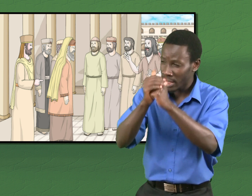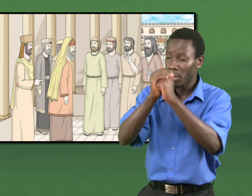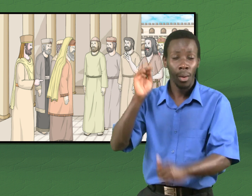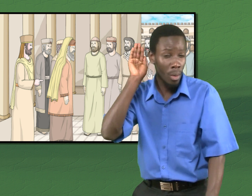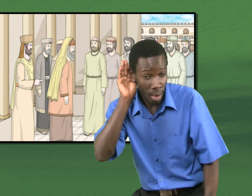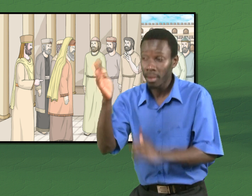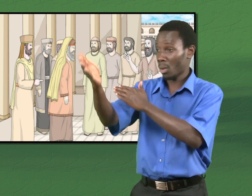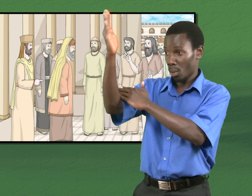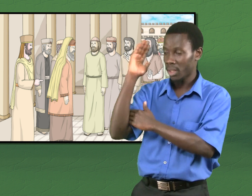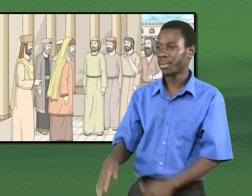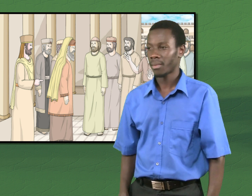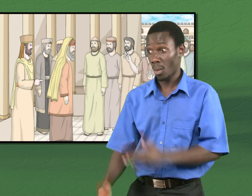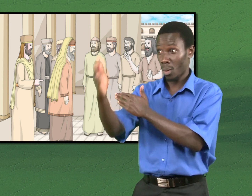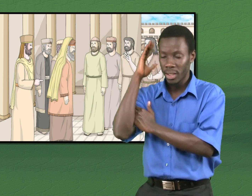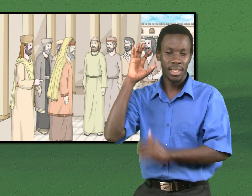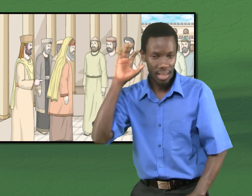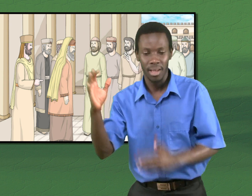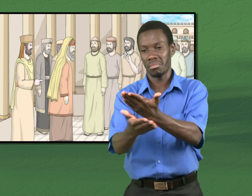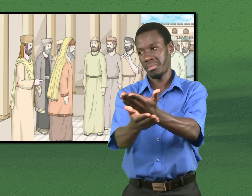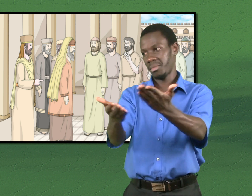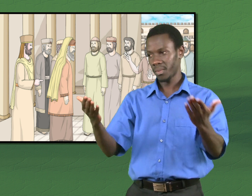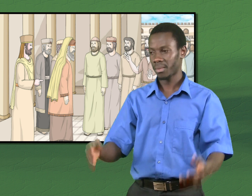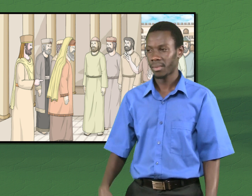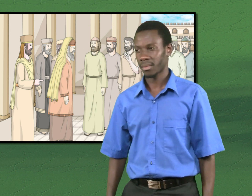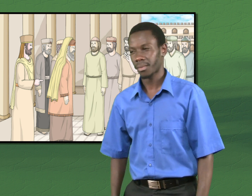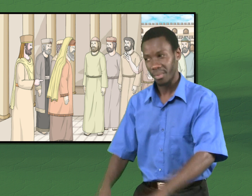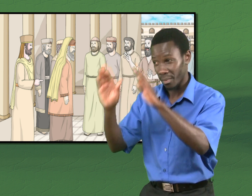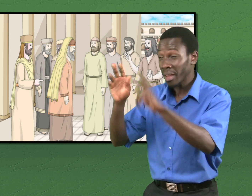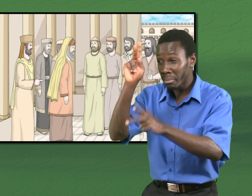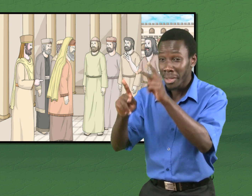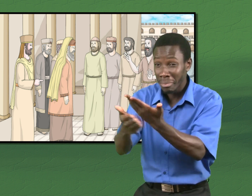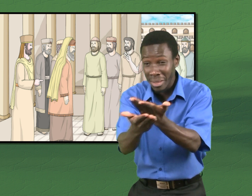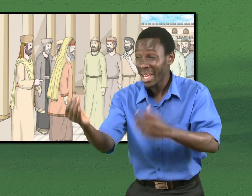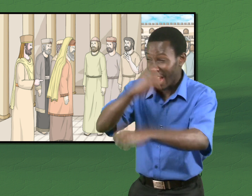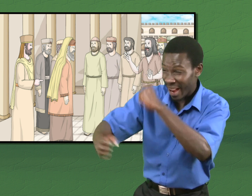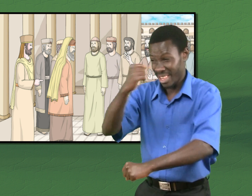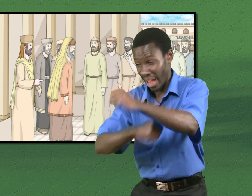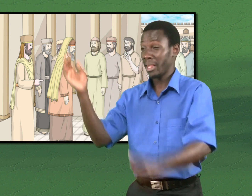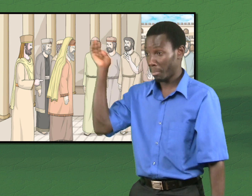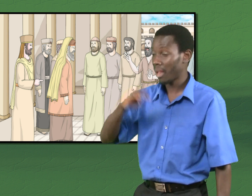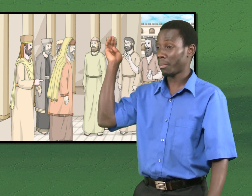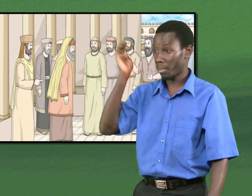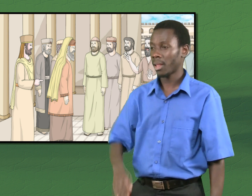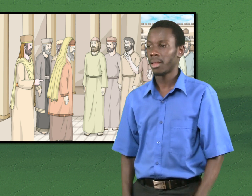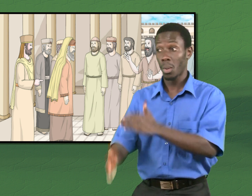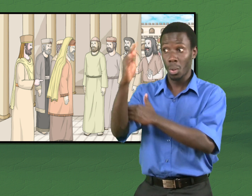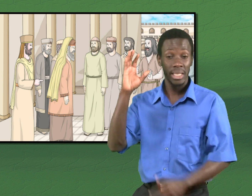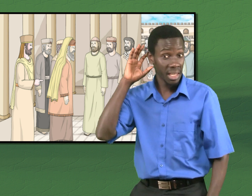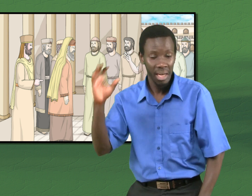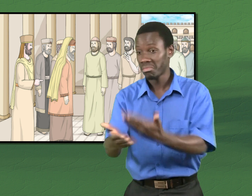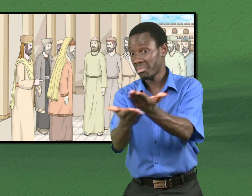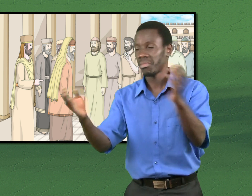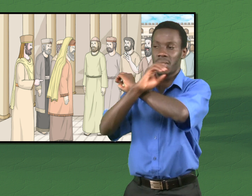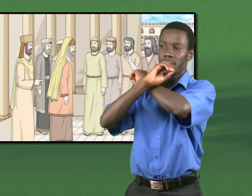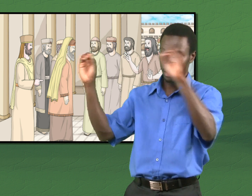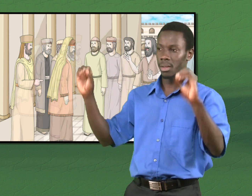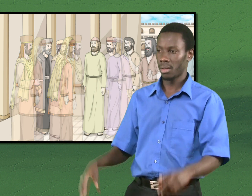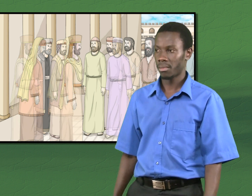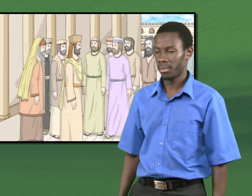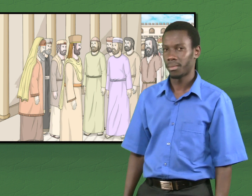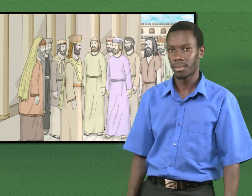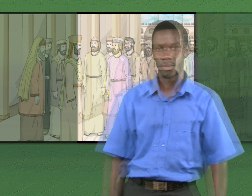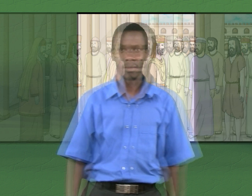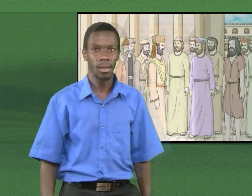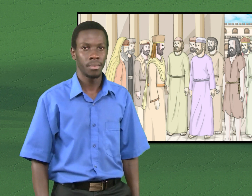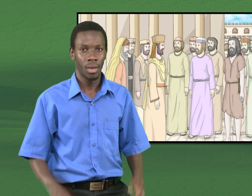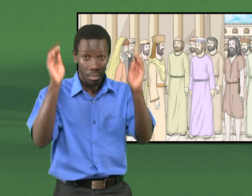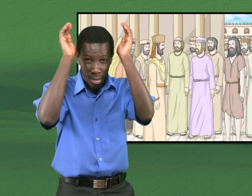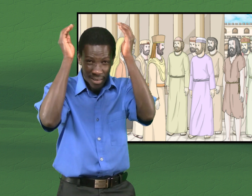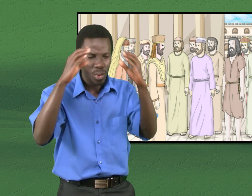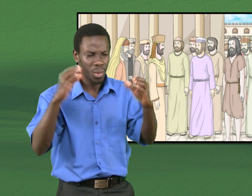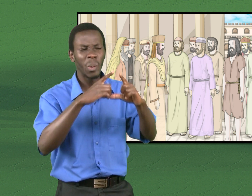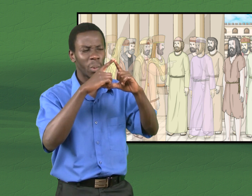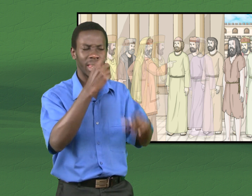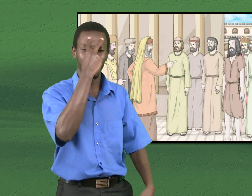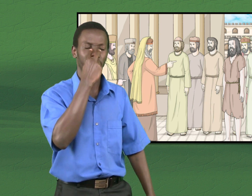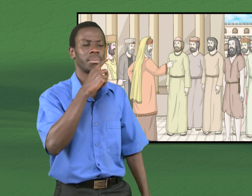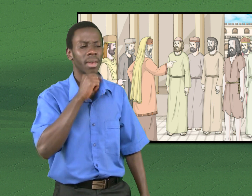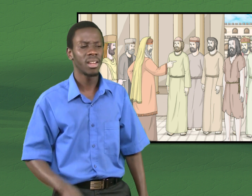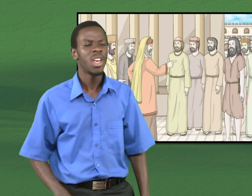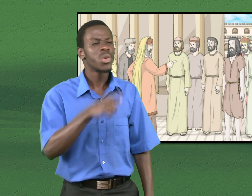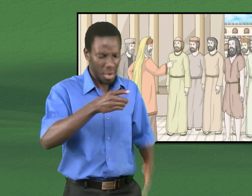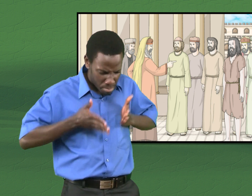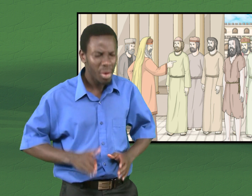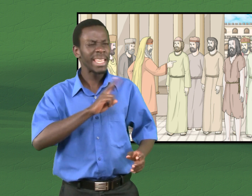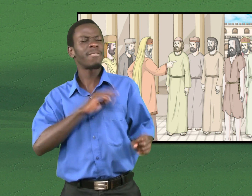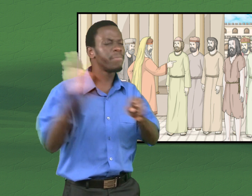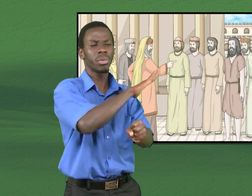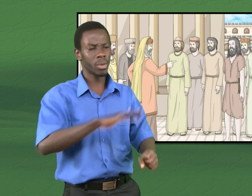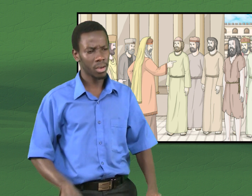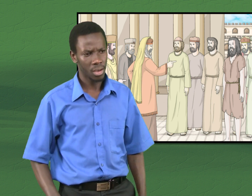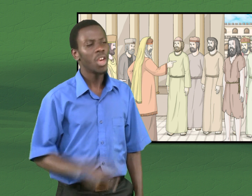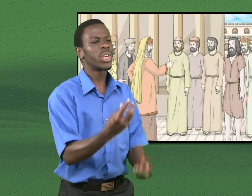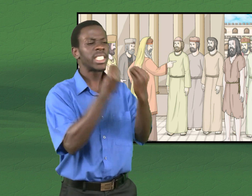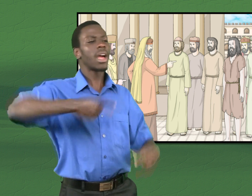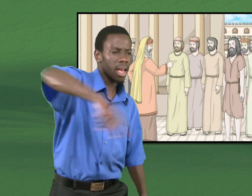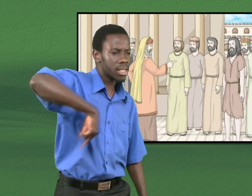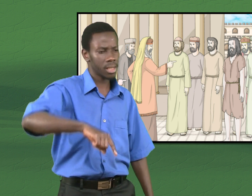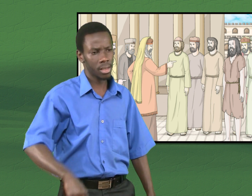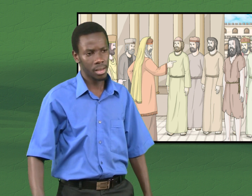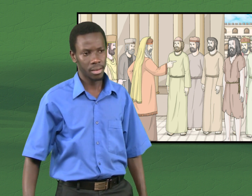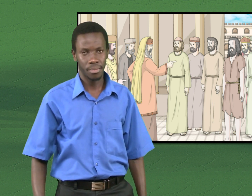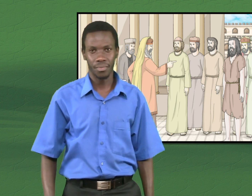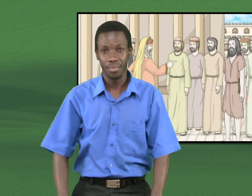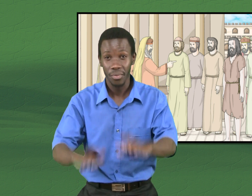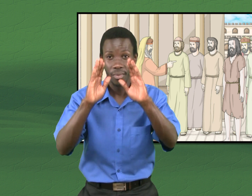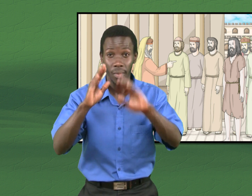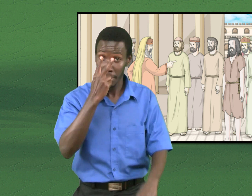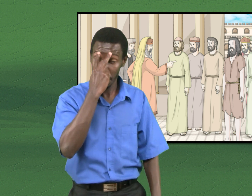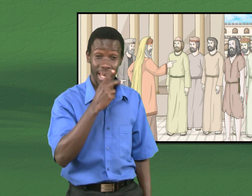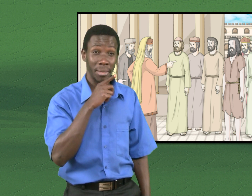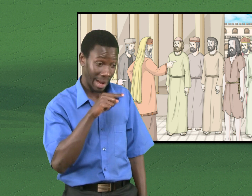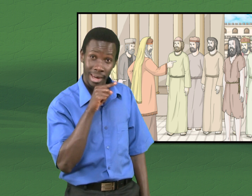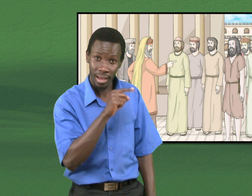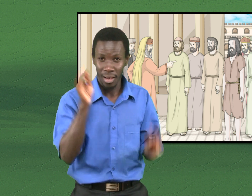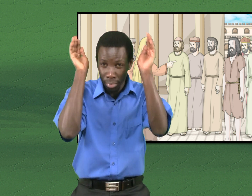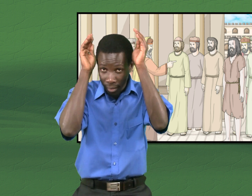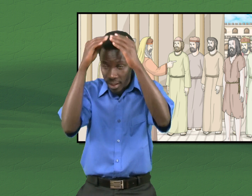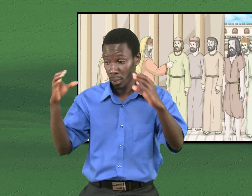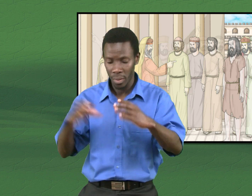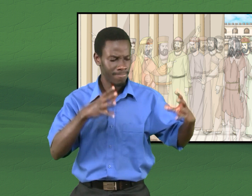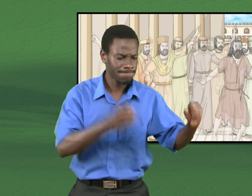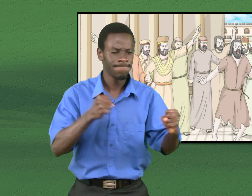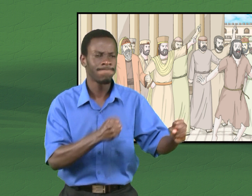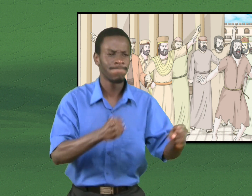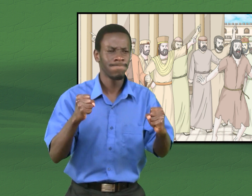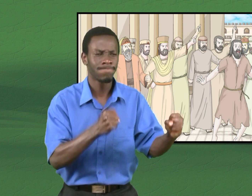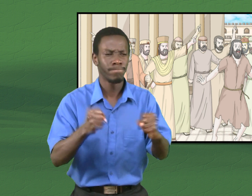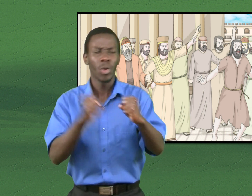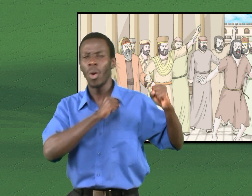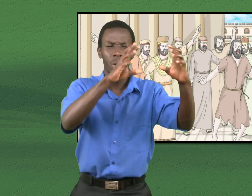If this man were not from God, He could do no such thing.” They replied, “You were born in utter sin, and you are instructing us?”